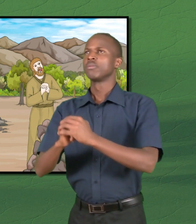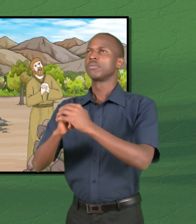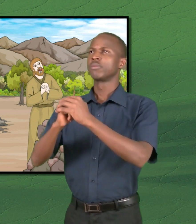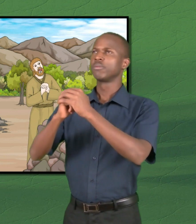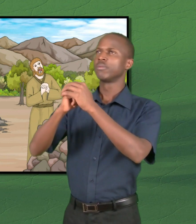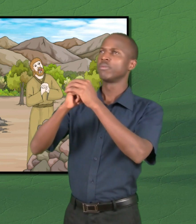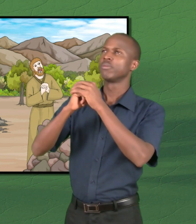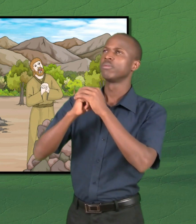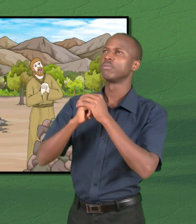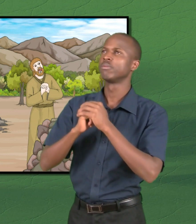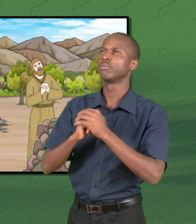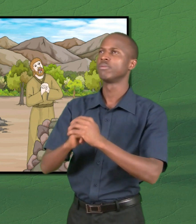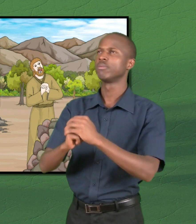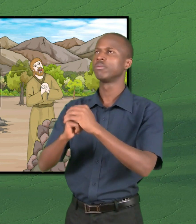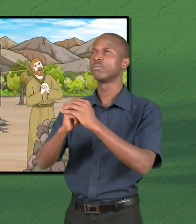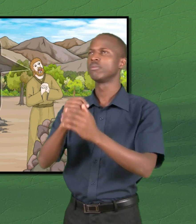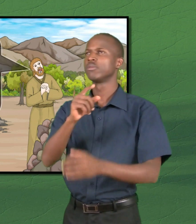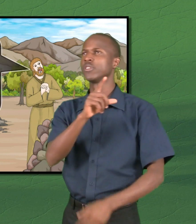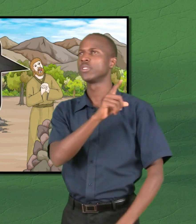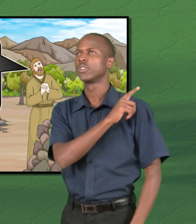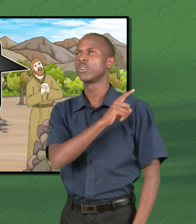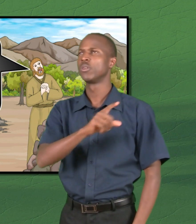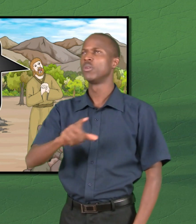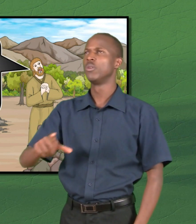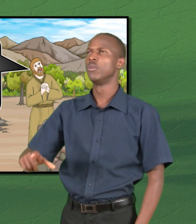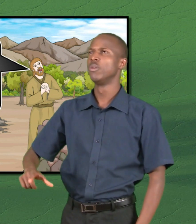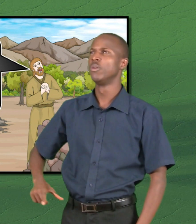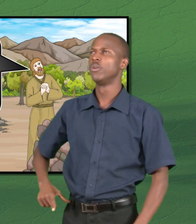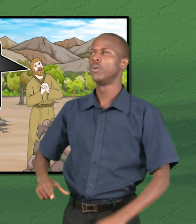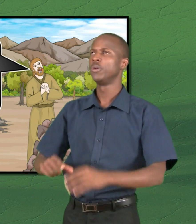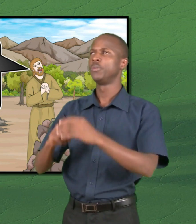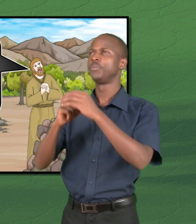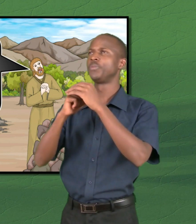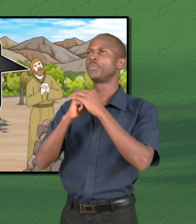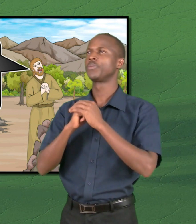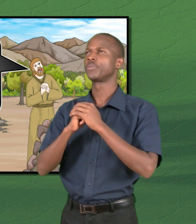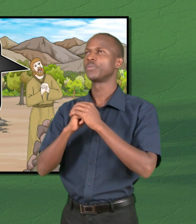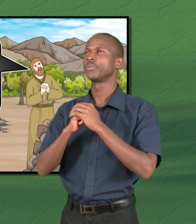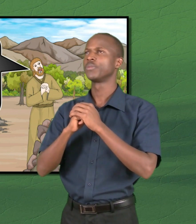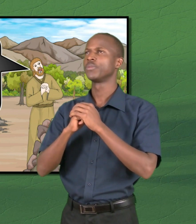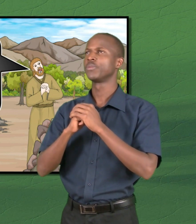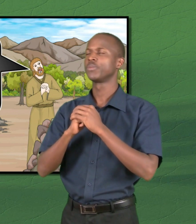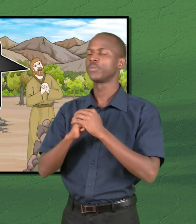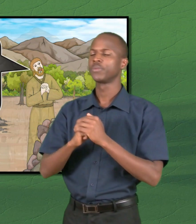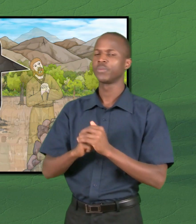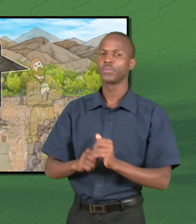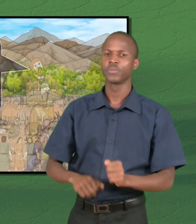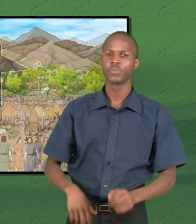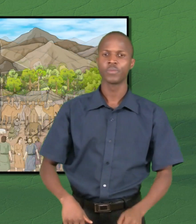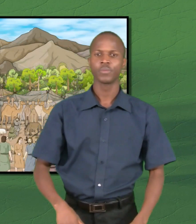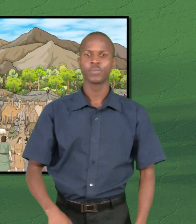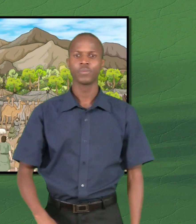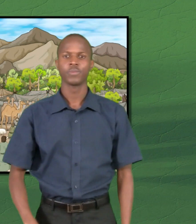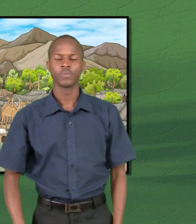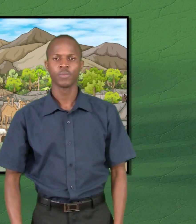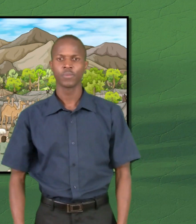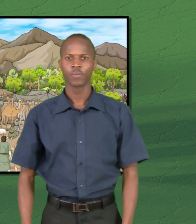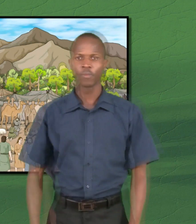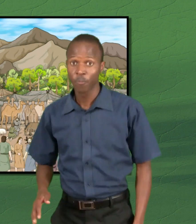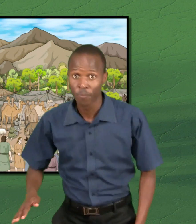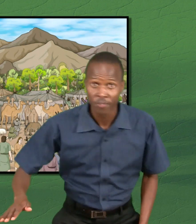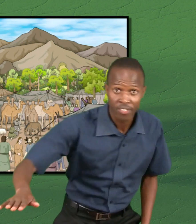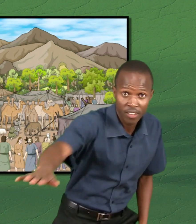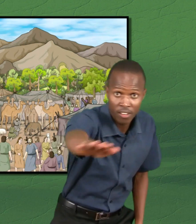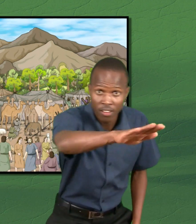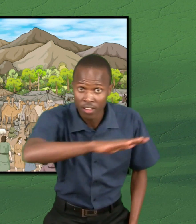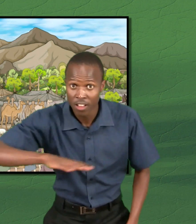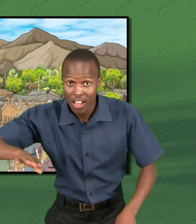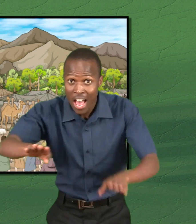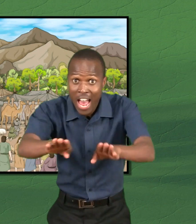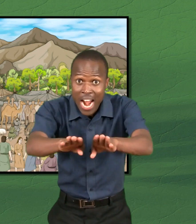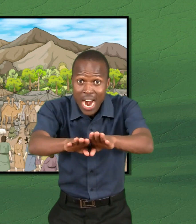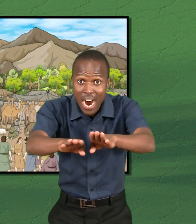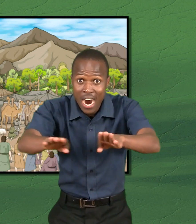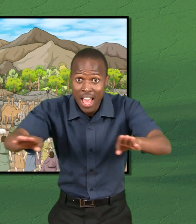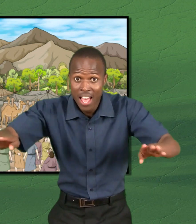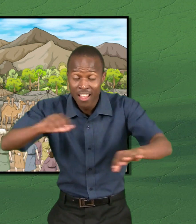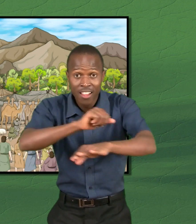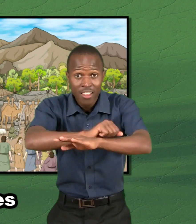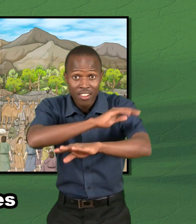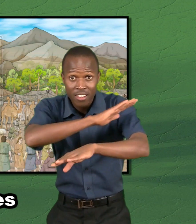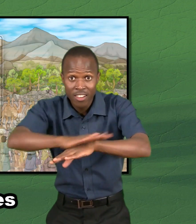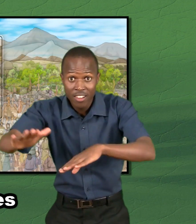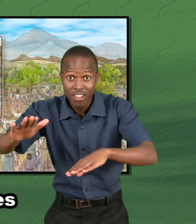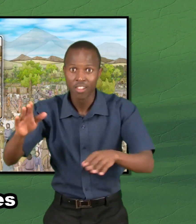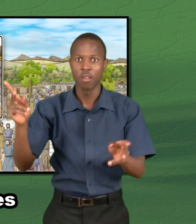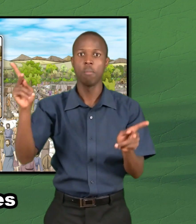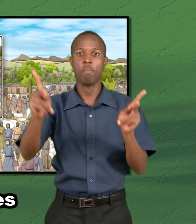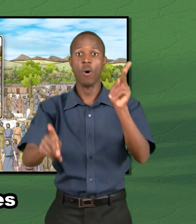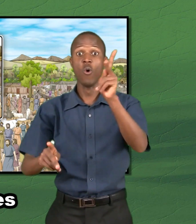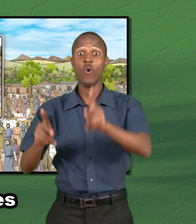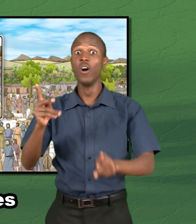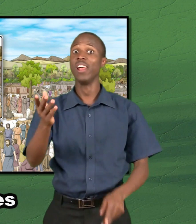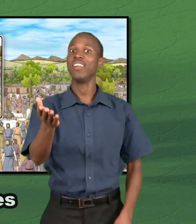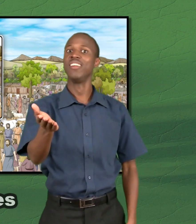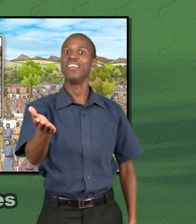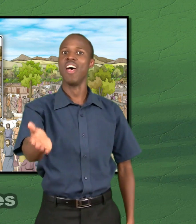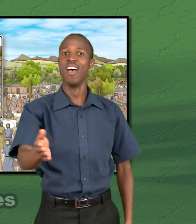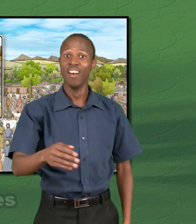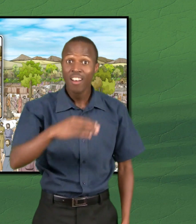And there was discord between the herdsmen of Abram and the herdsmen of Lot.